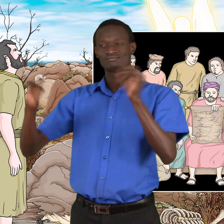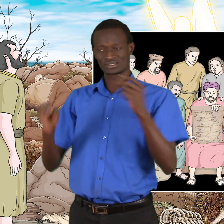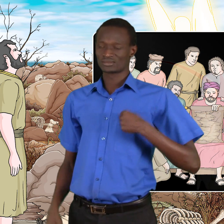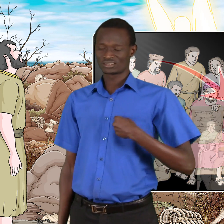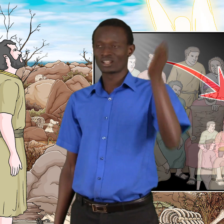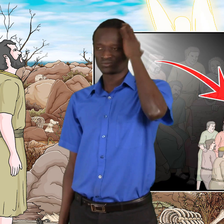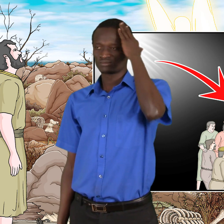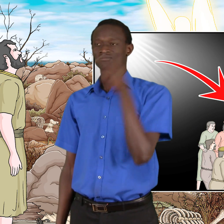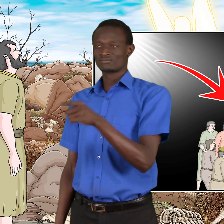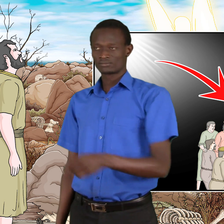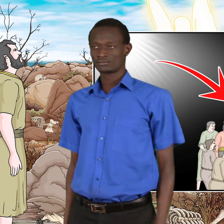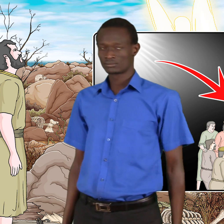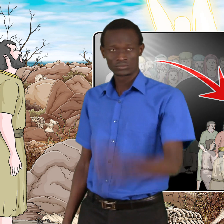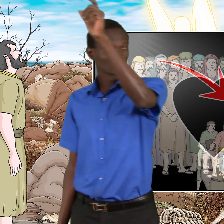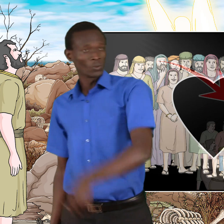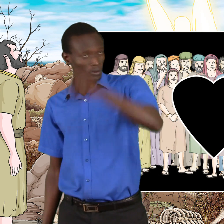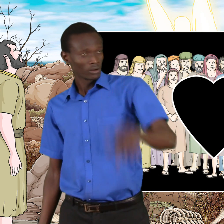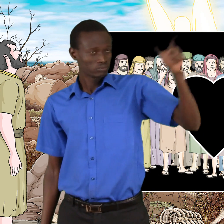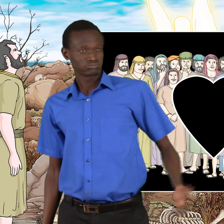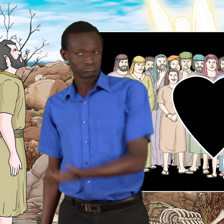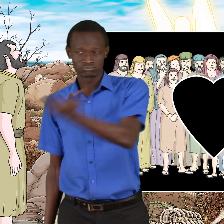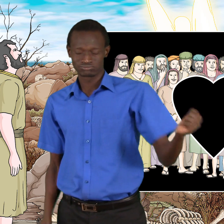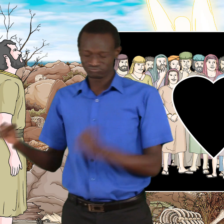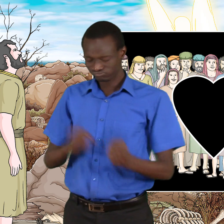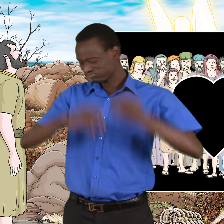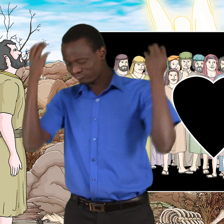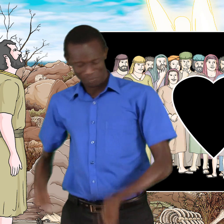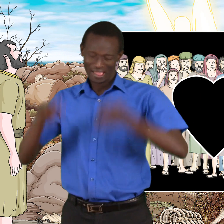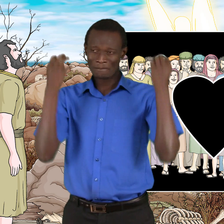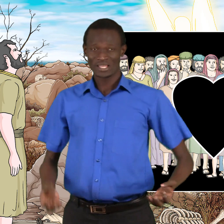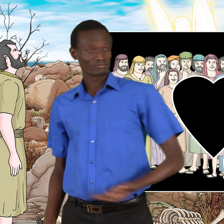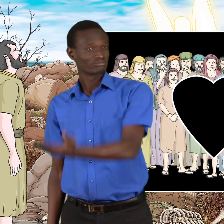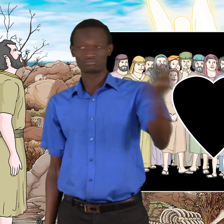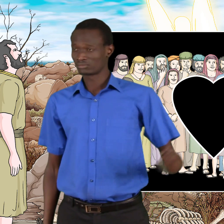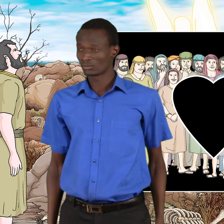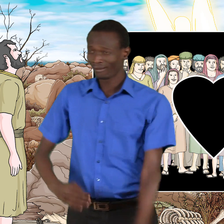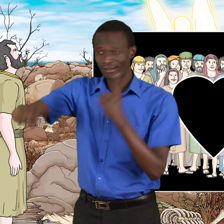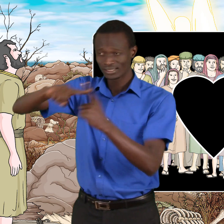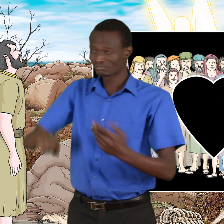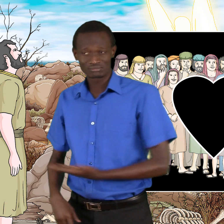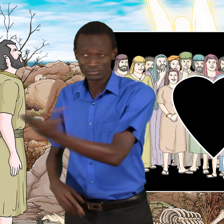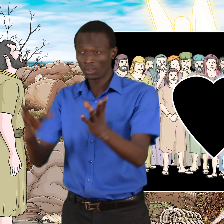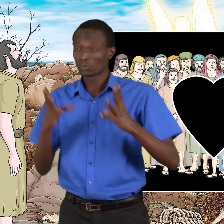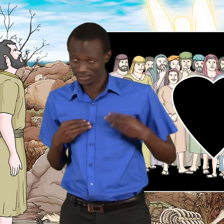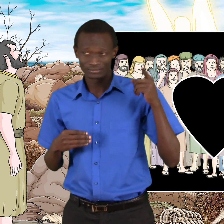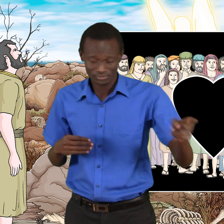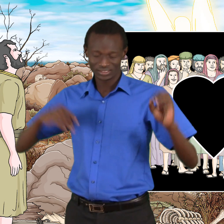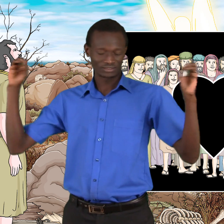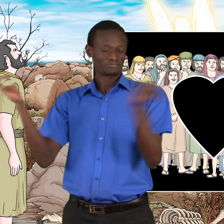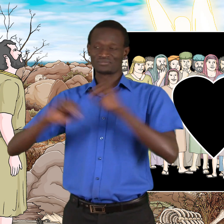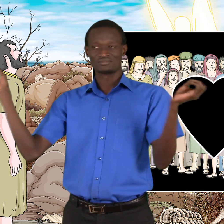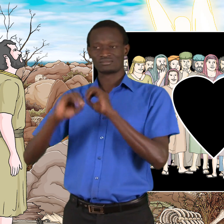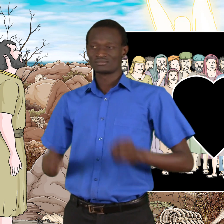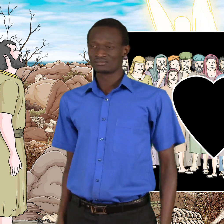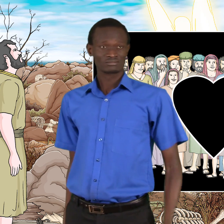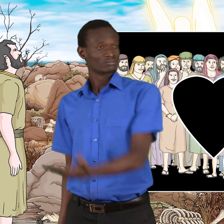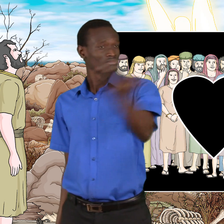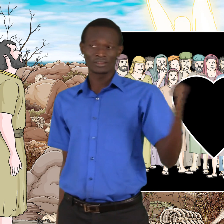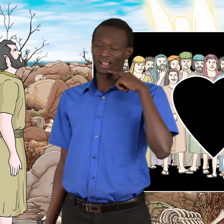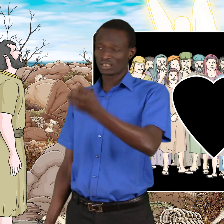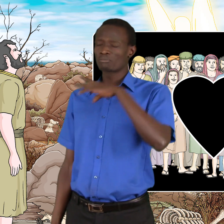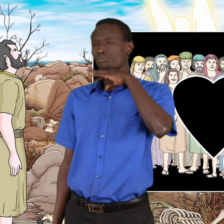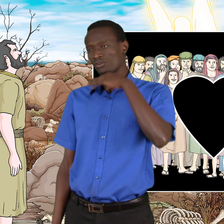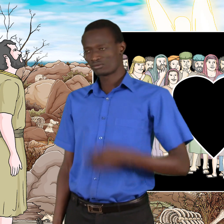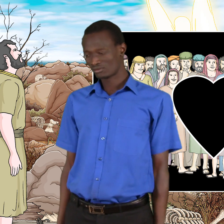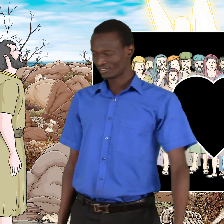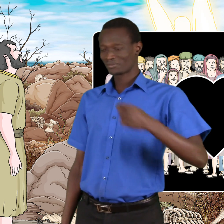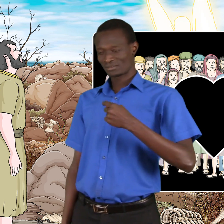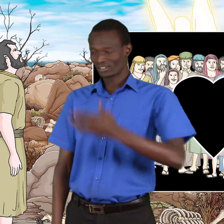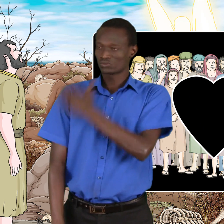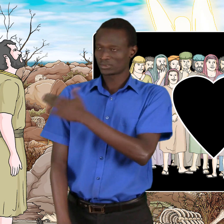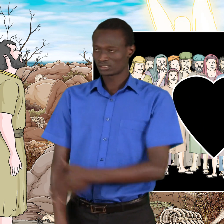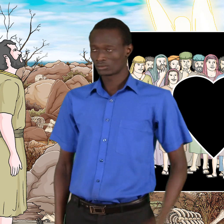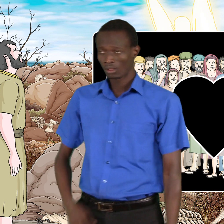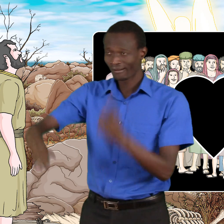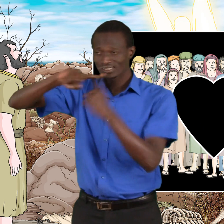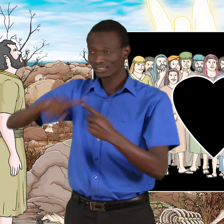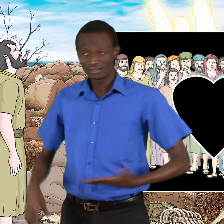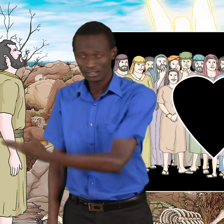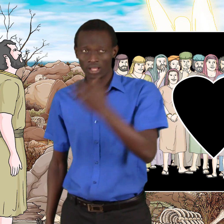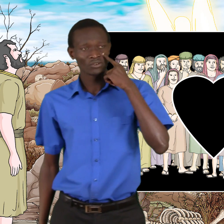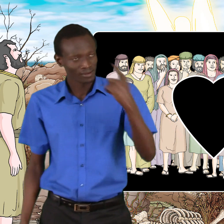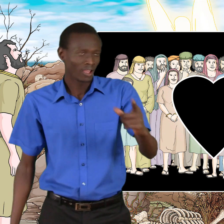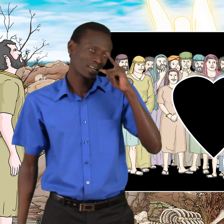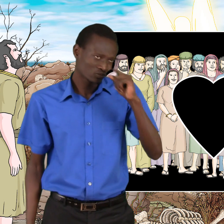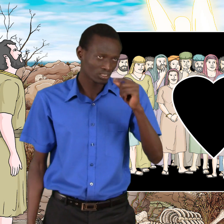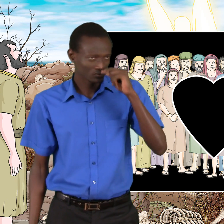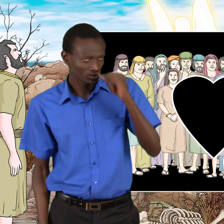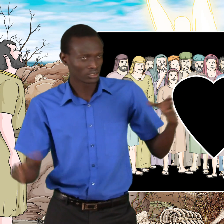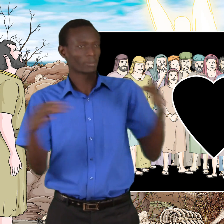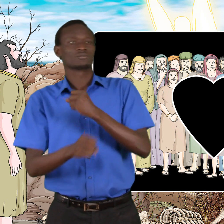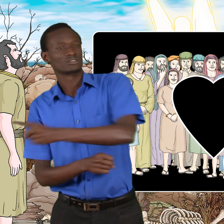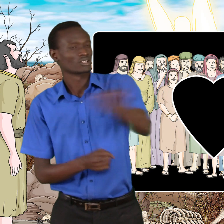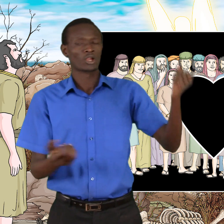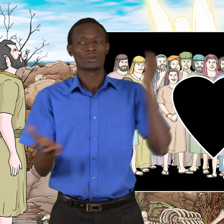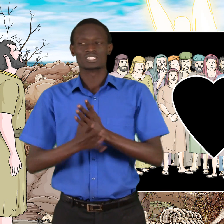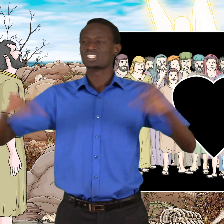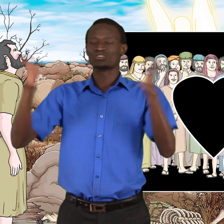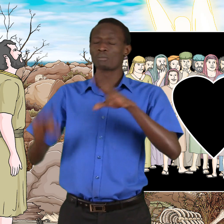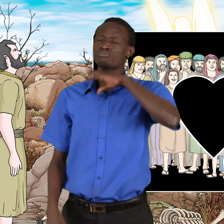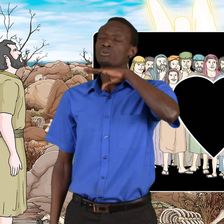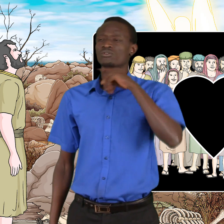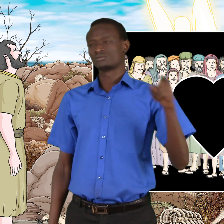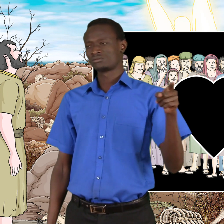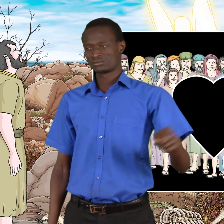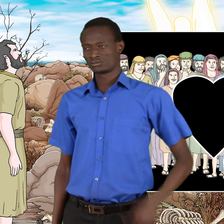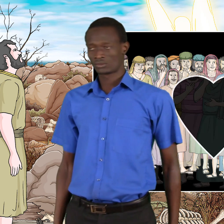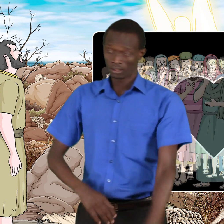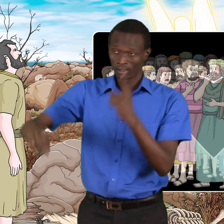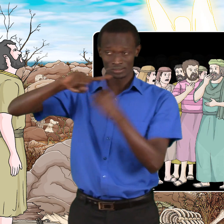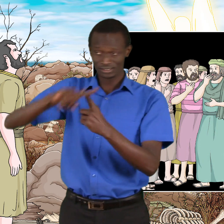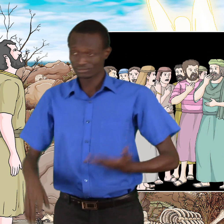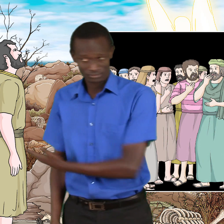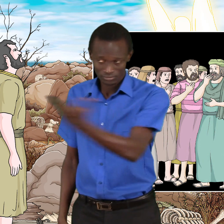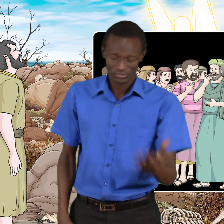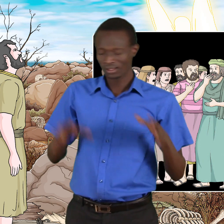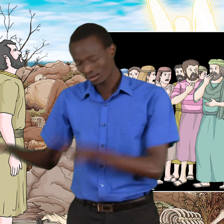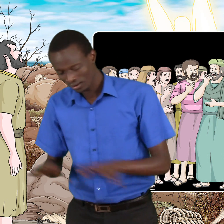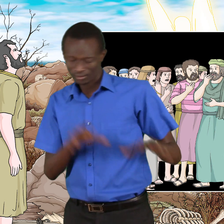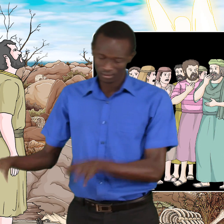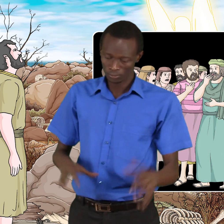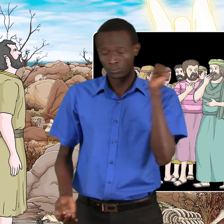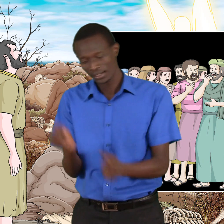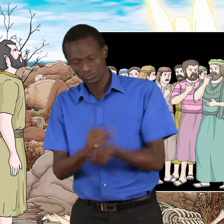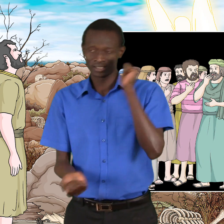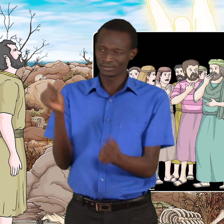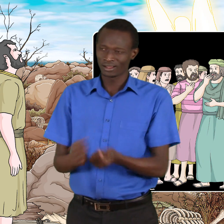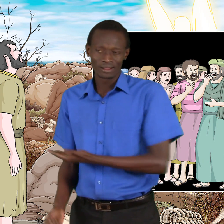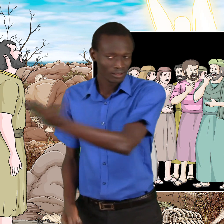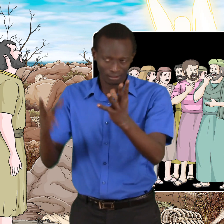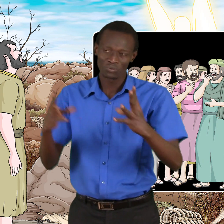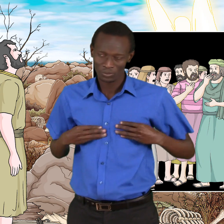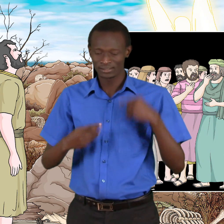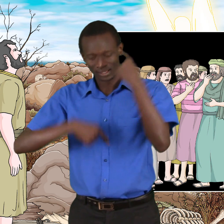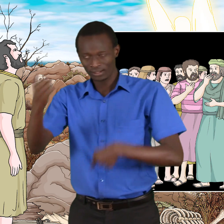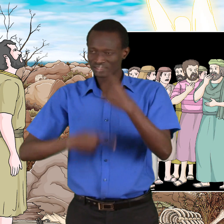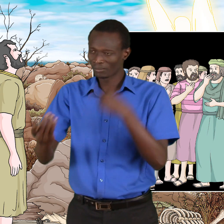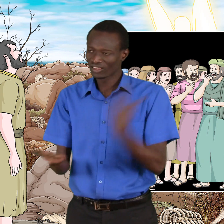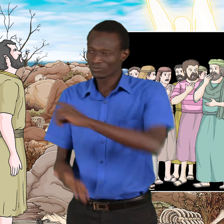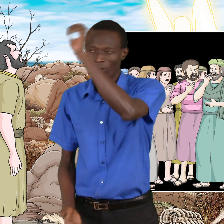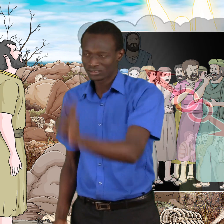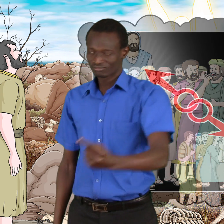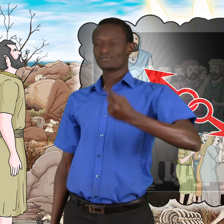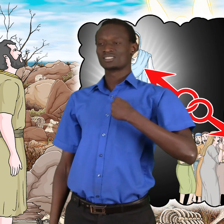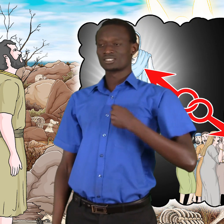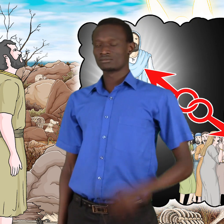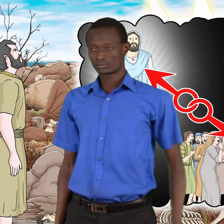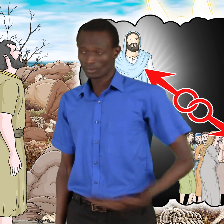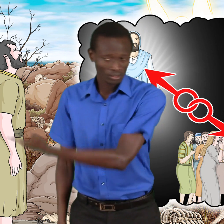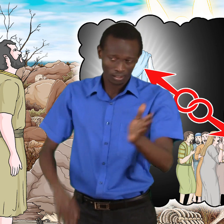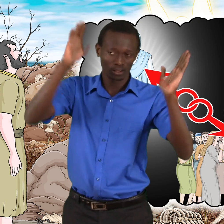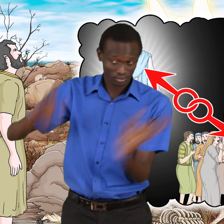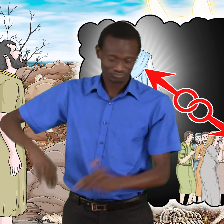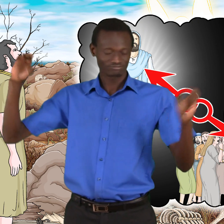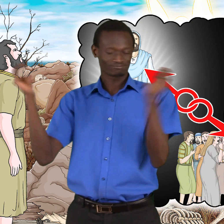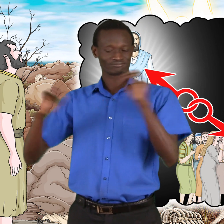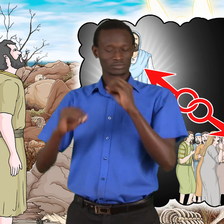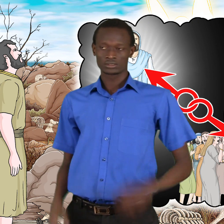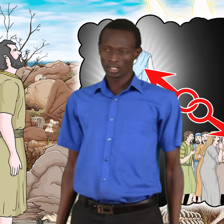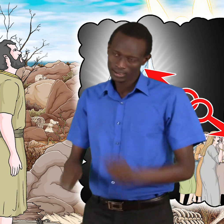I know that you cannot tolerate those who are evil, and you have tested and exposed as liars those who falsely claim to be apostles.